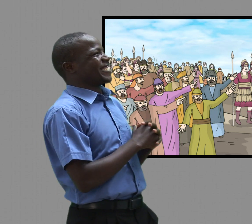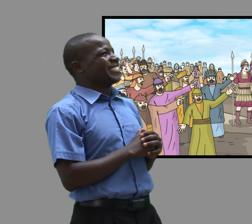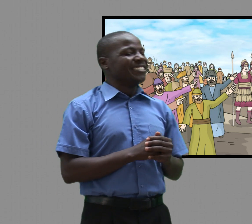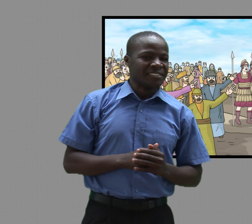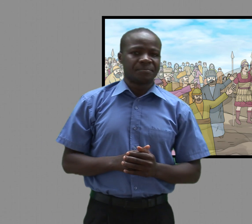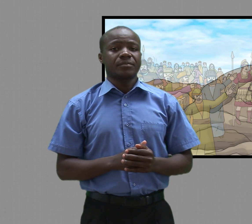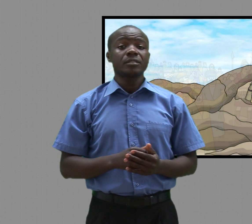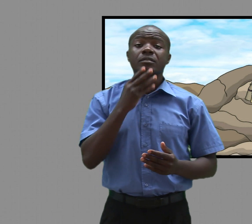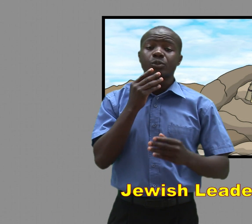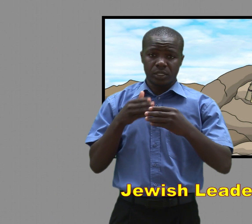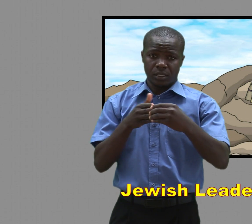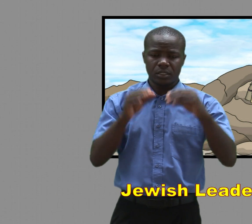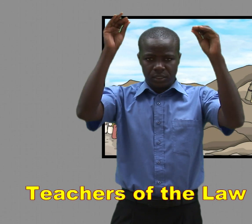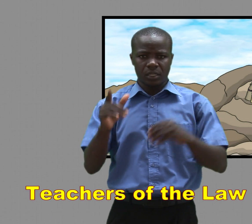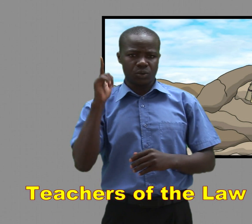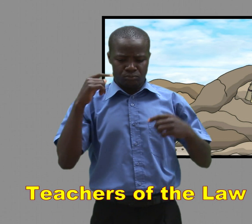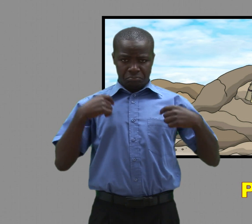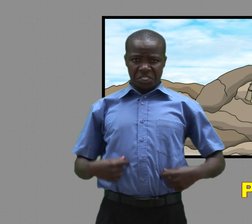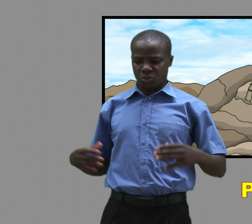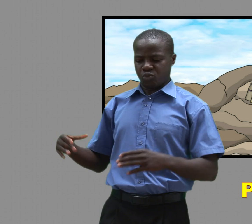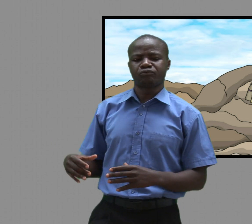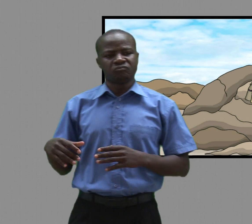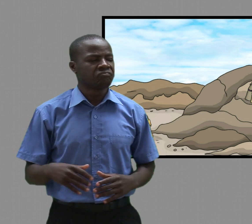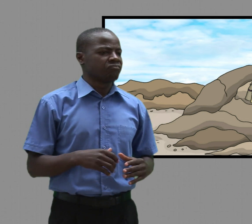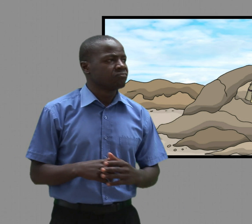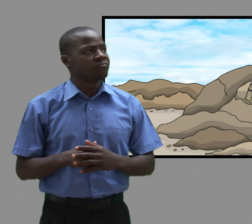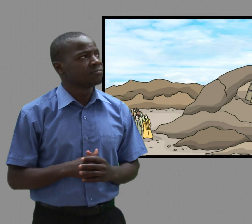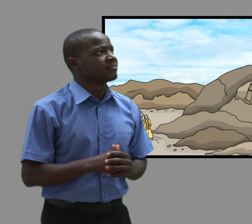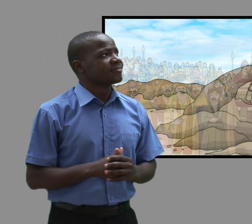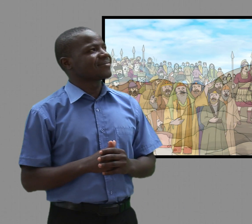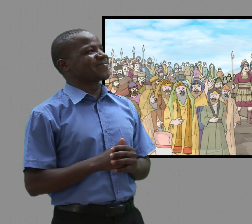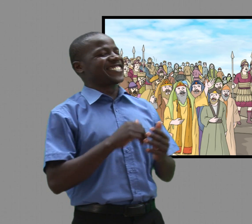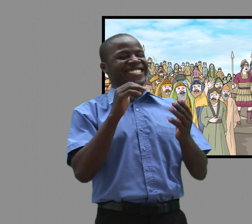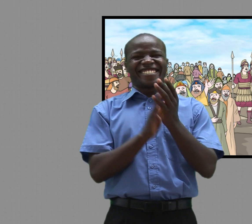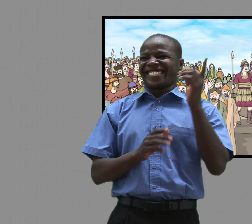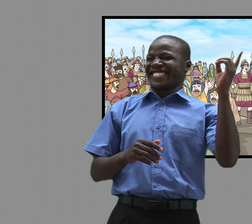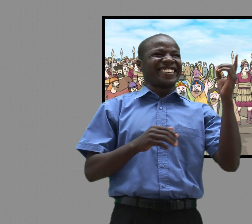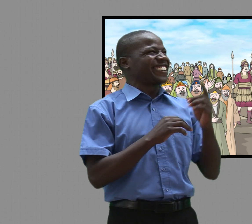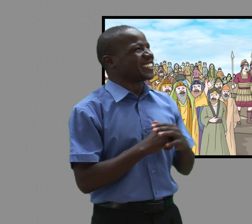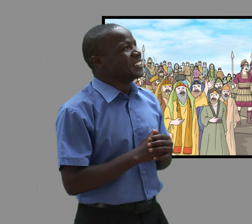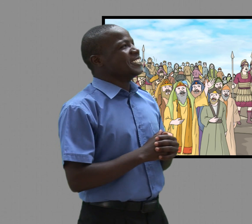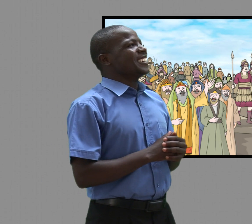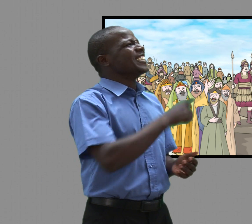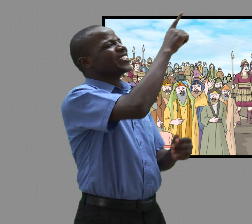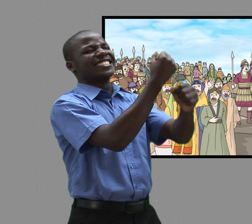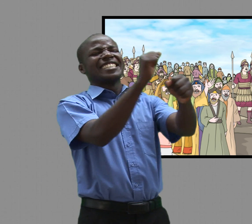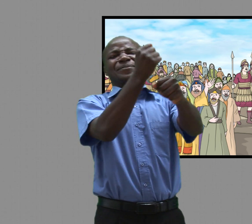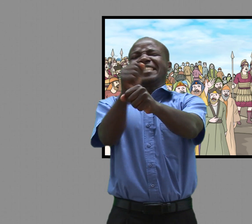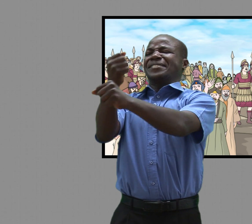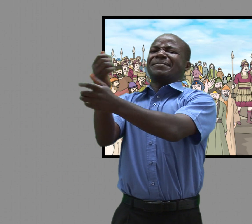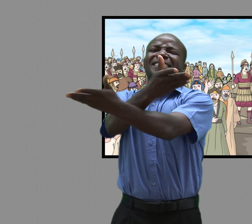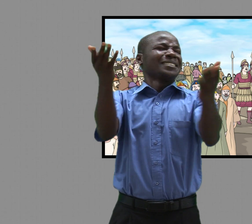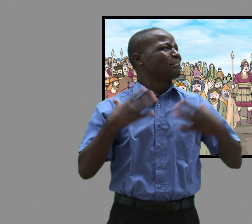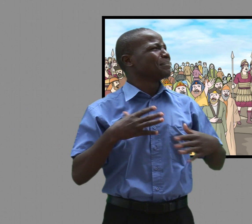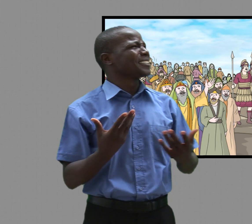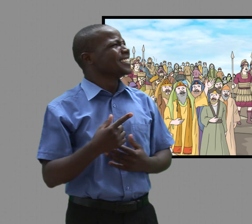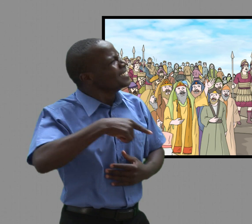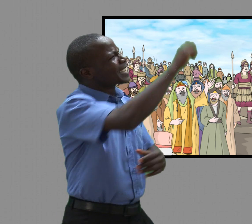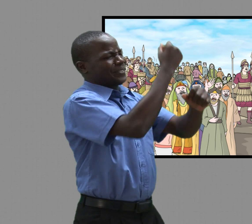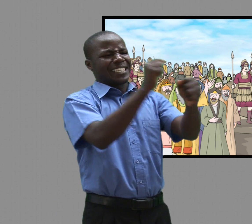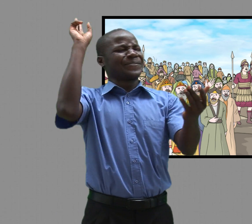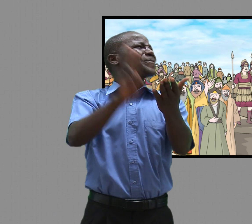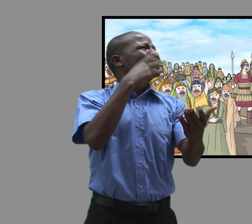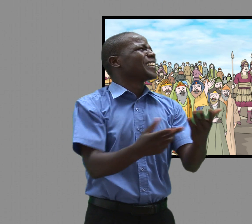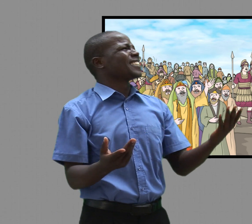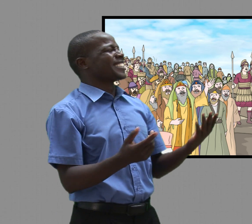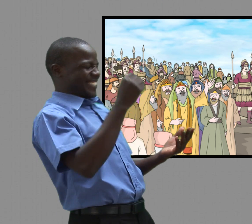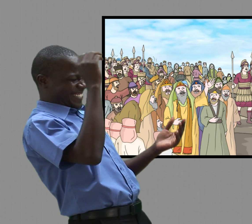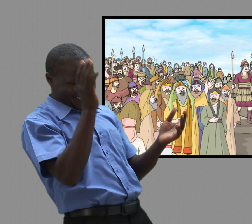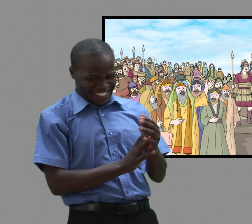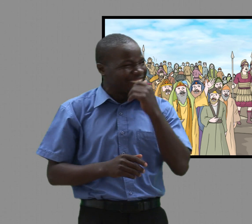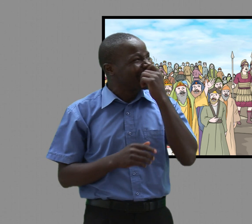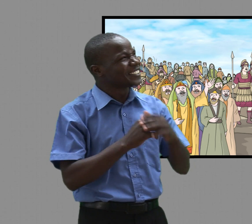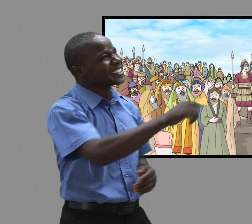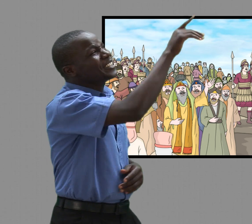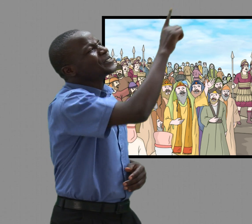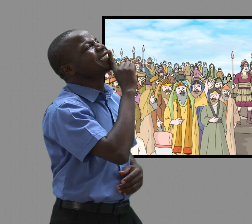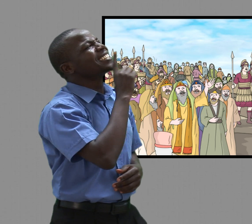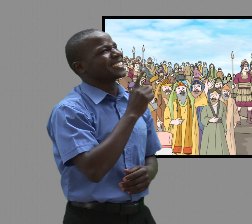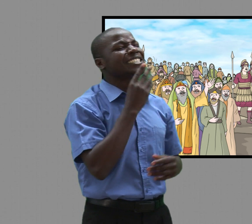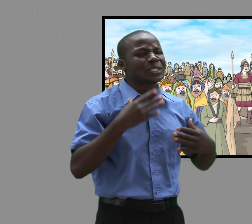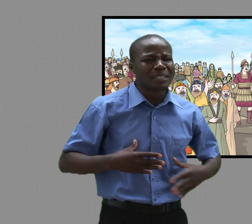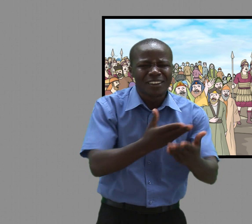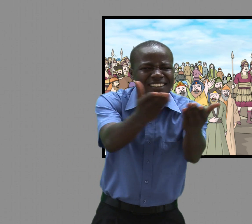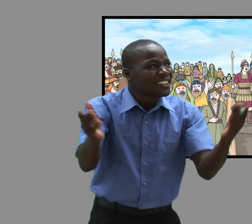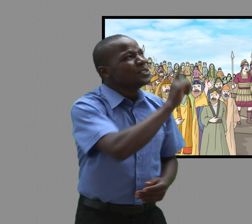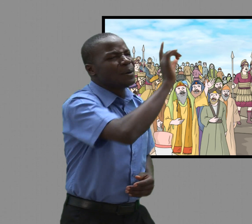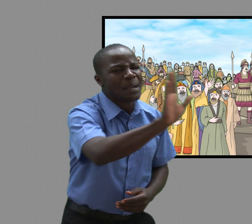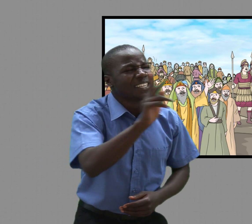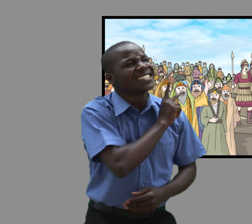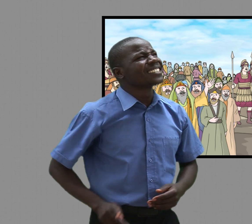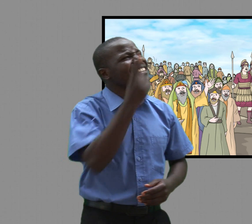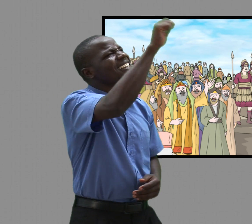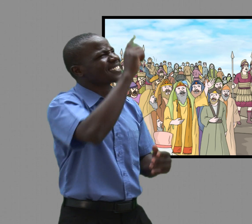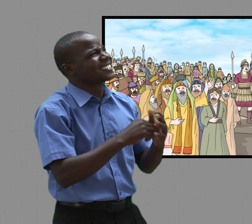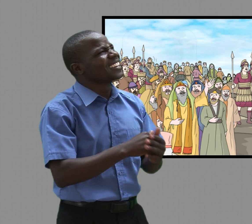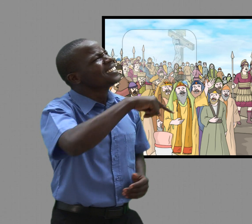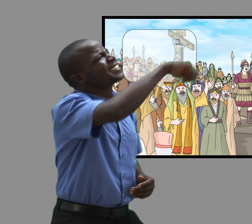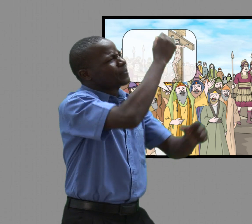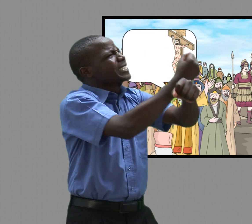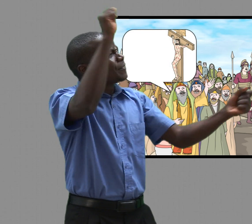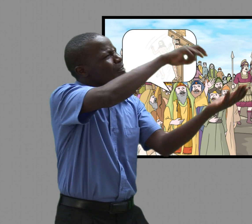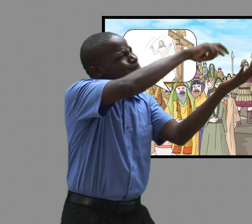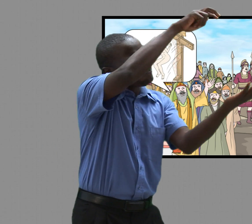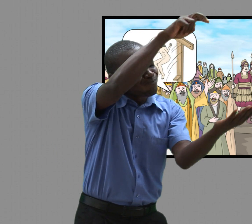In the same way, the chief priests, scribes, and elders mocked Him, saying, “He saved others, but He cannot save Himself. He is the King of Israel!